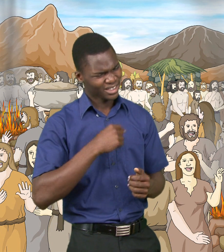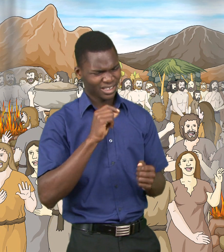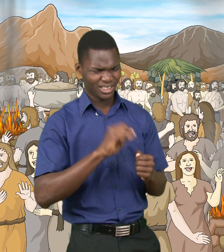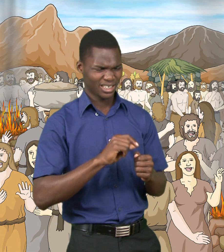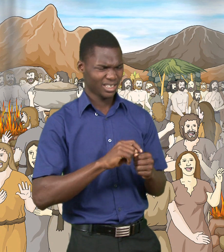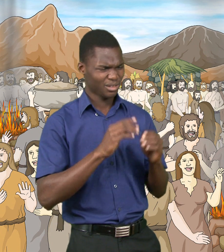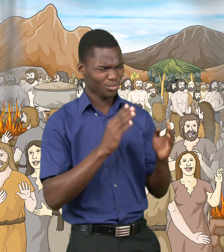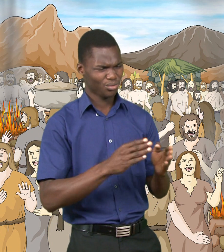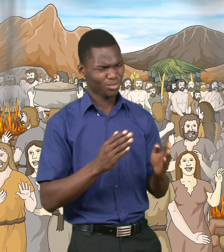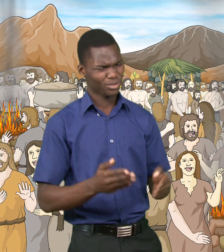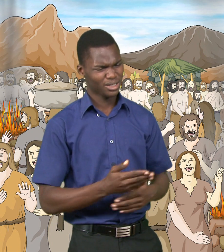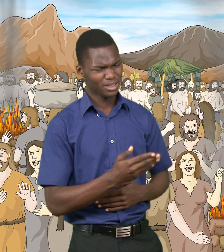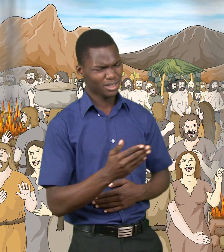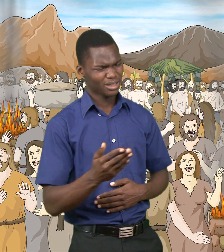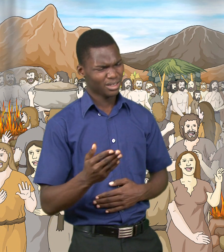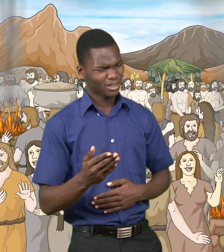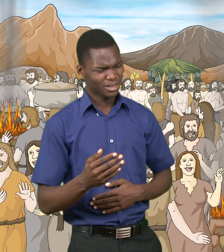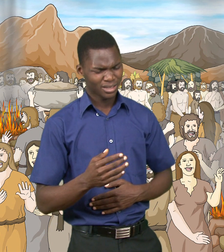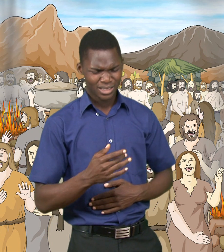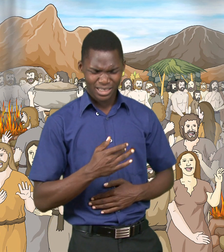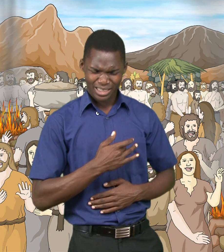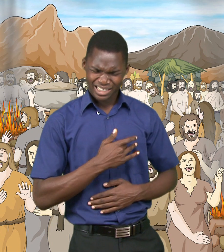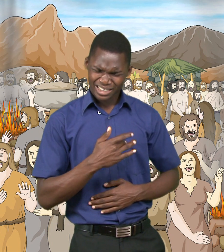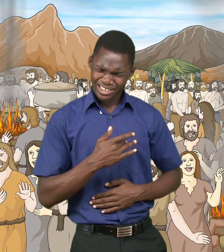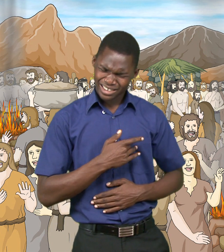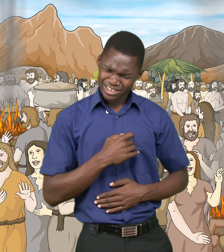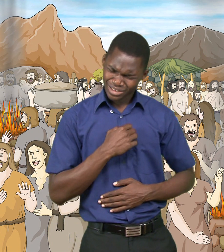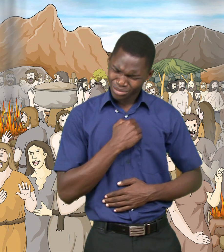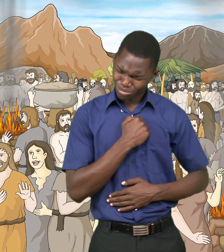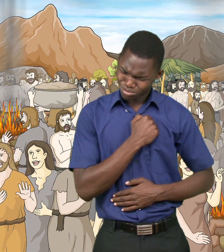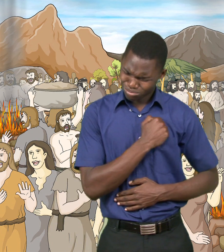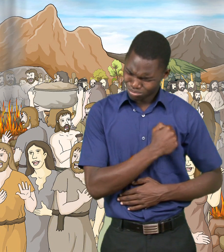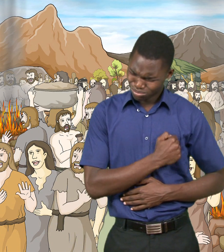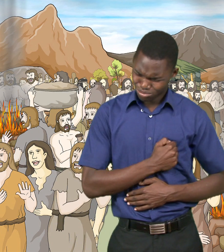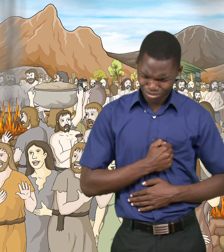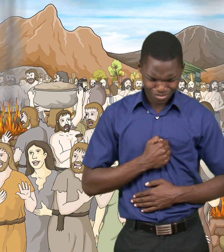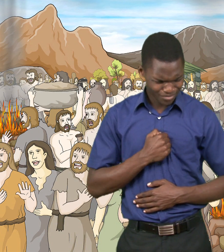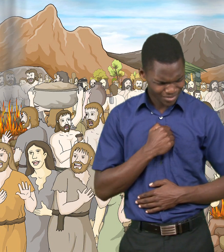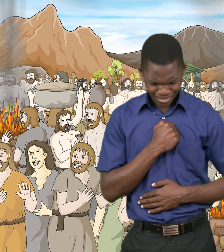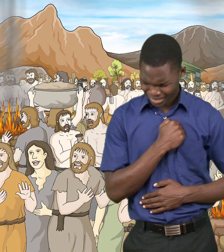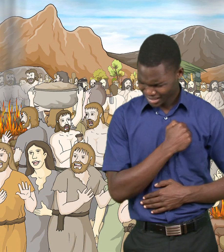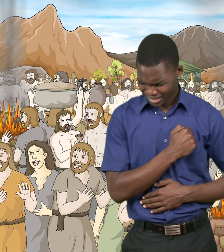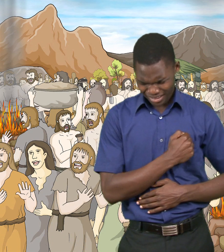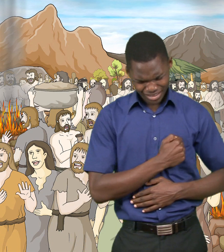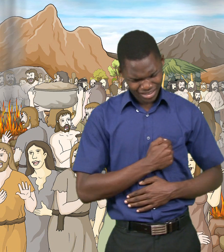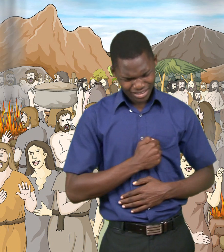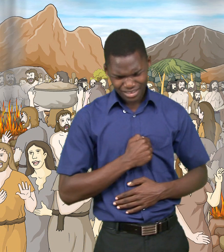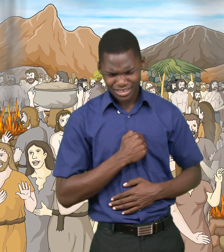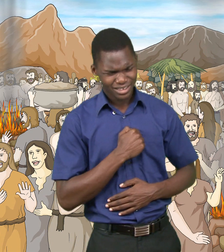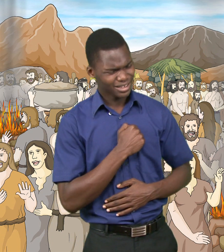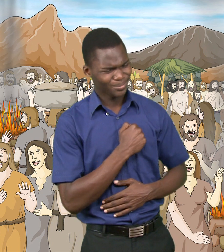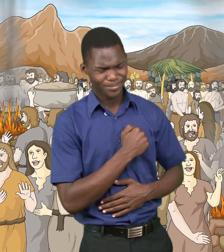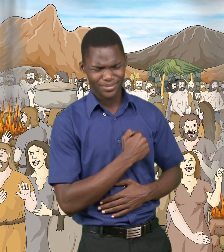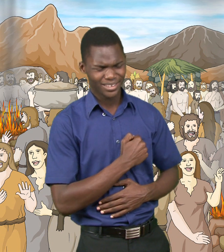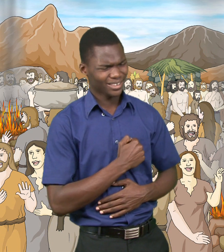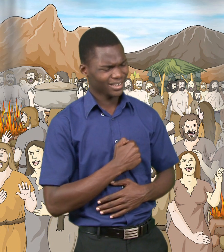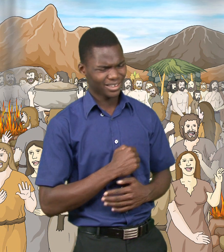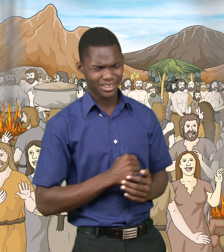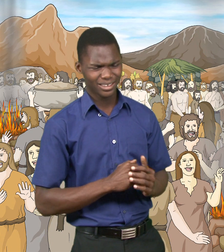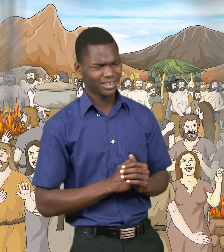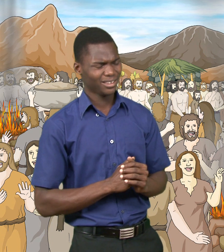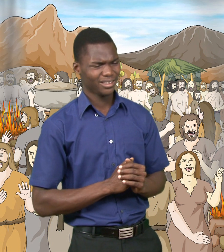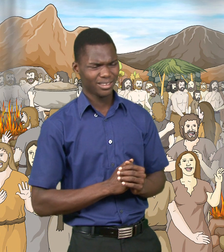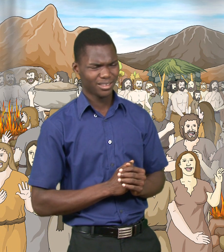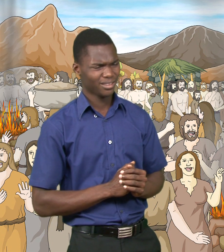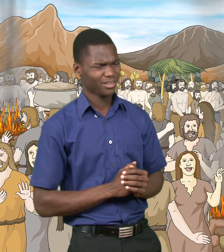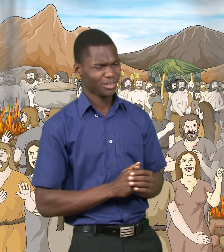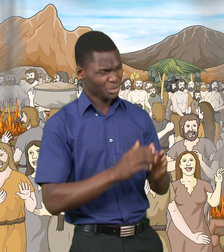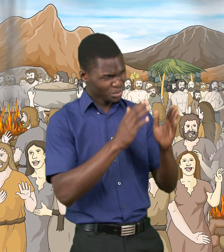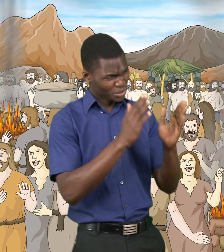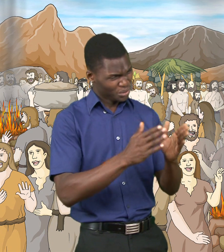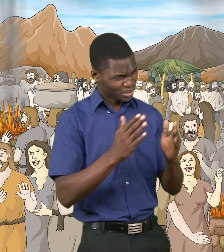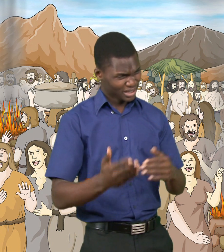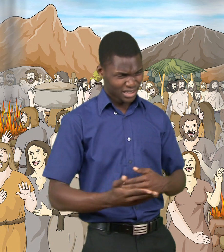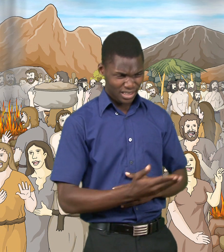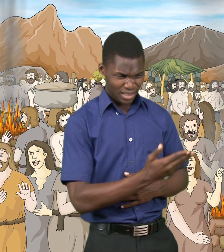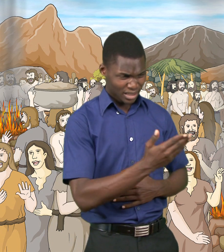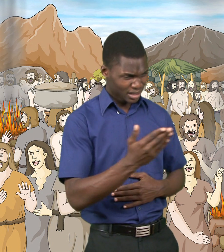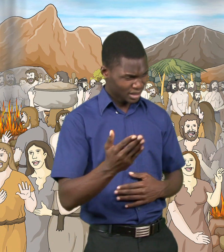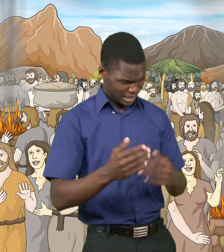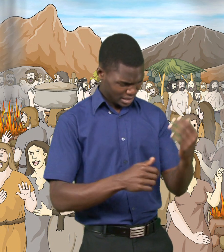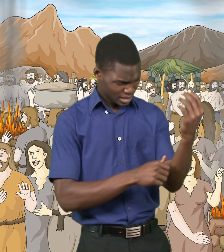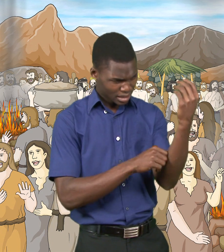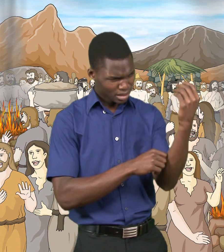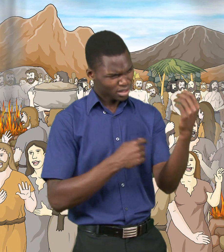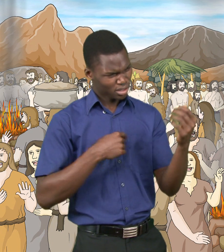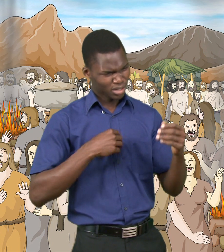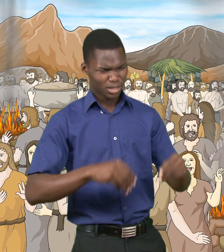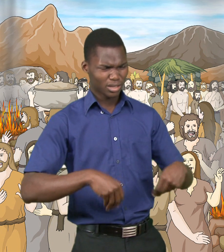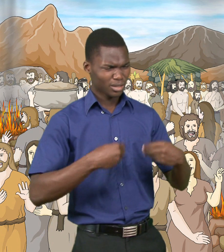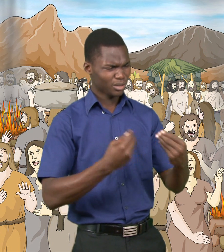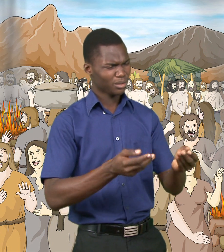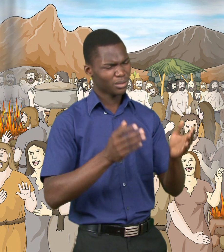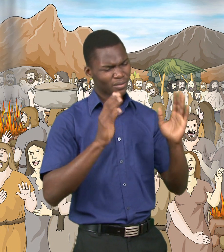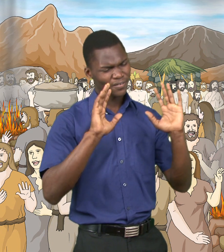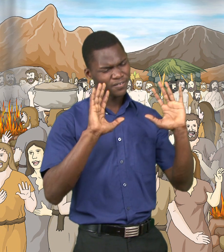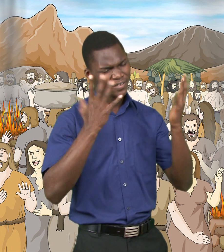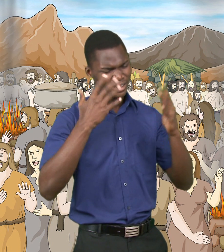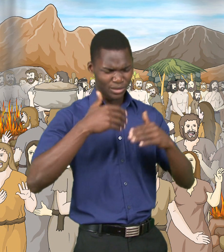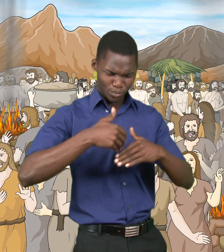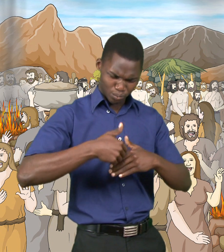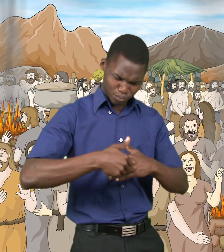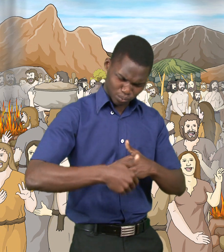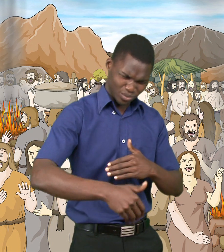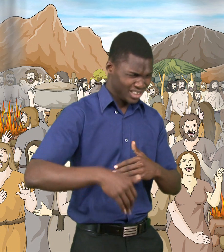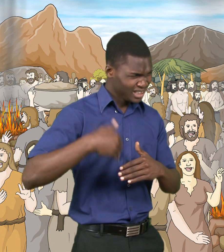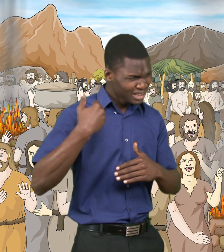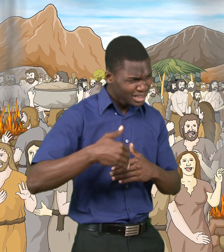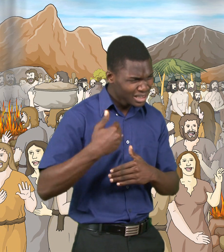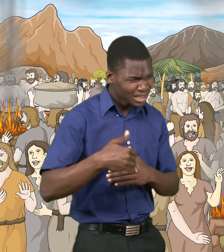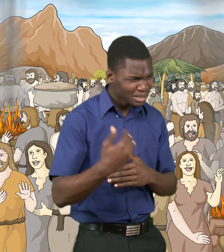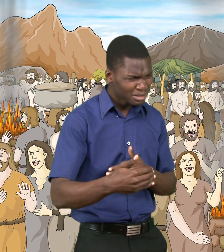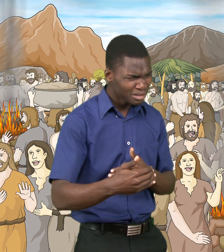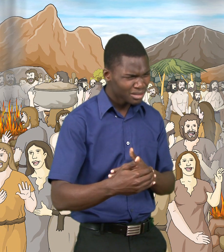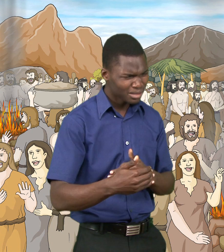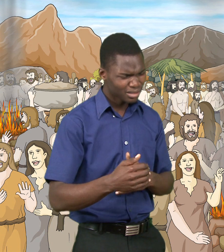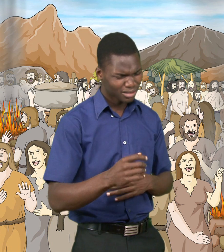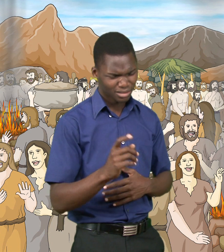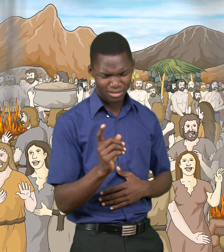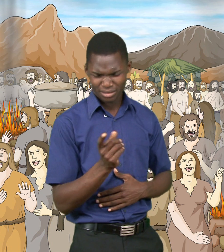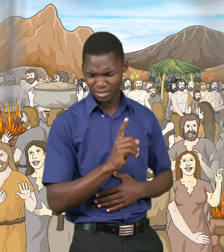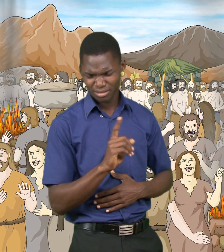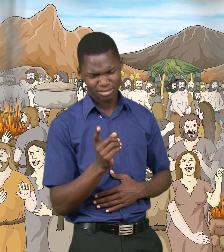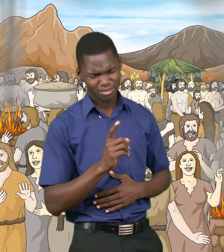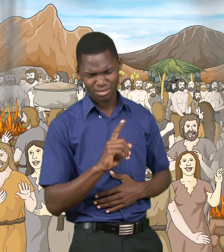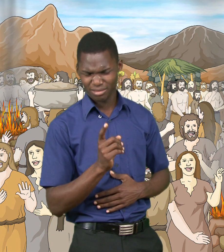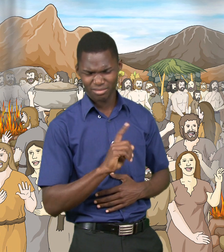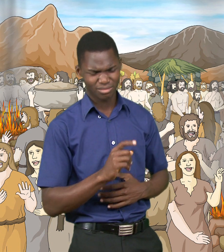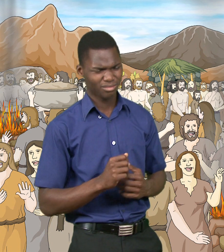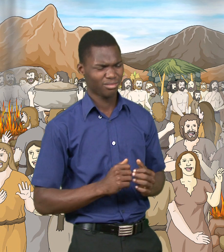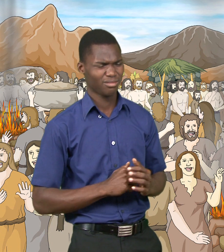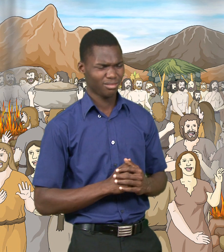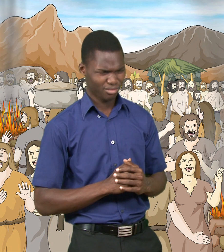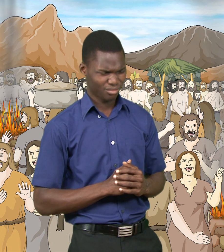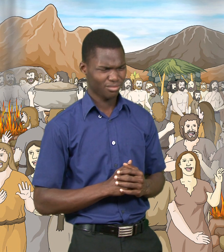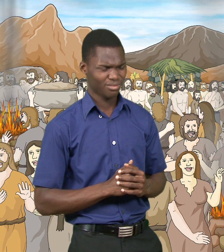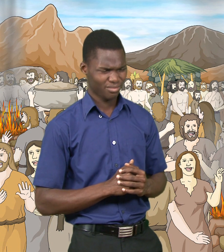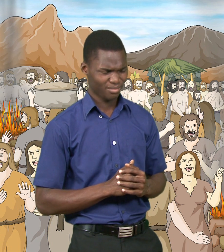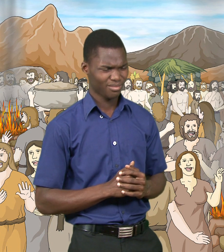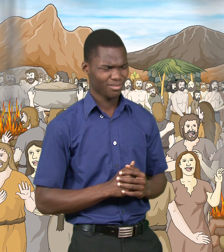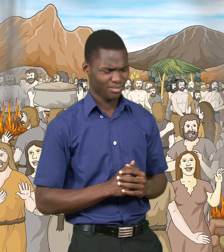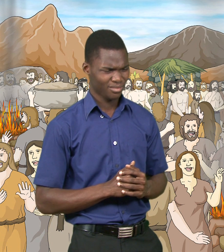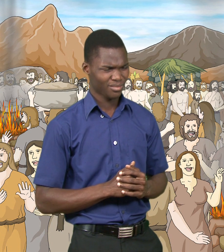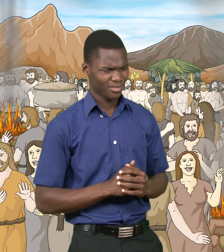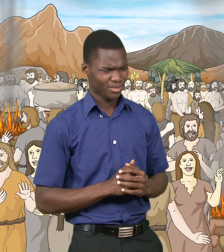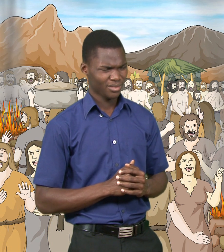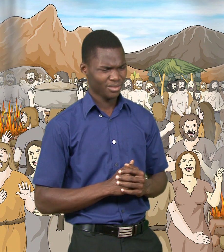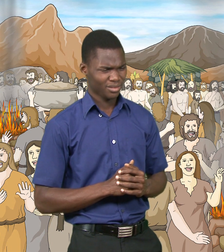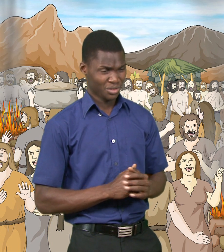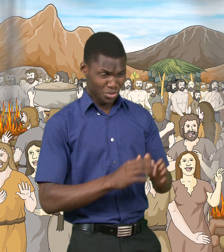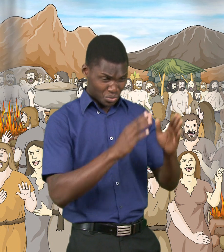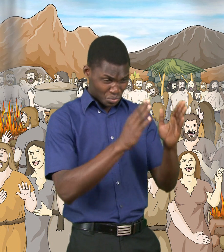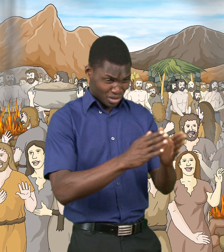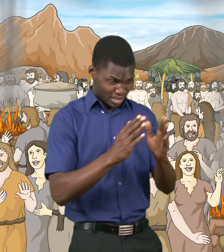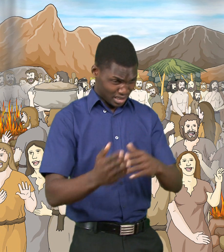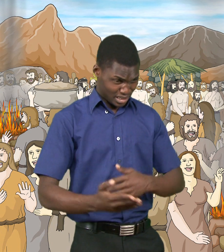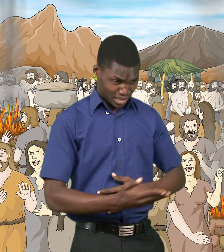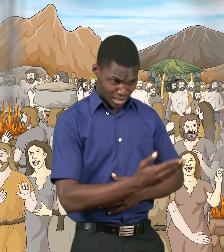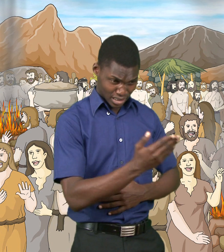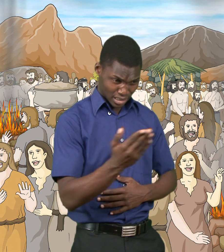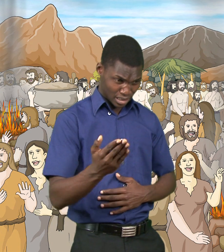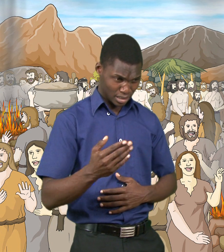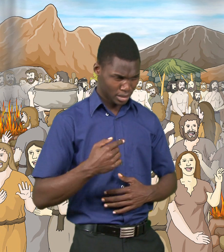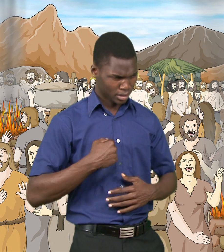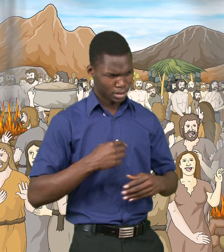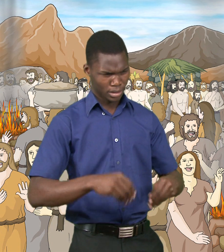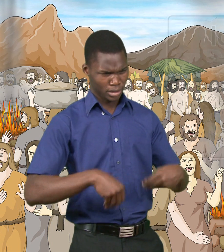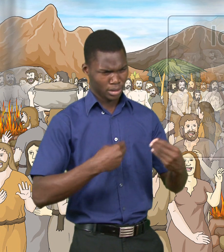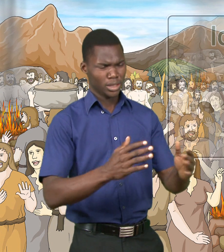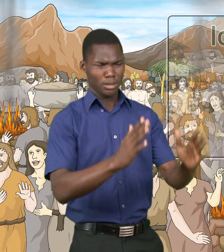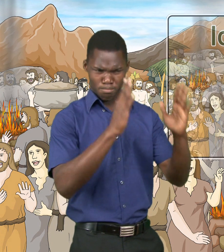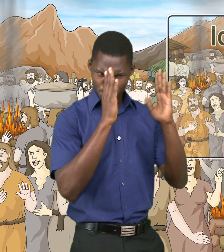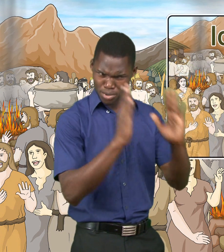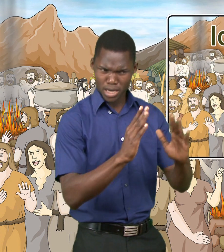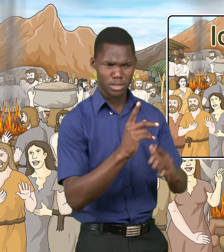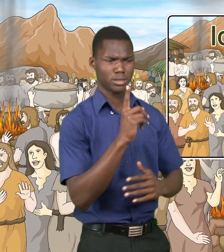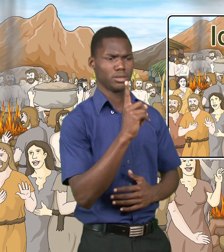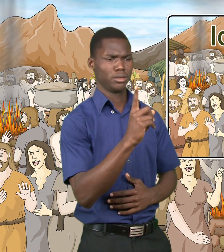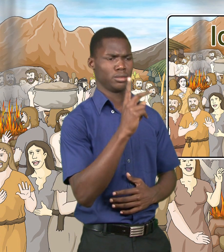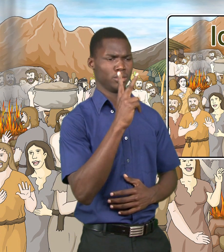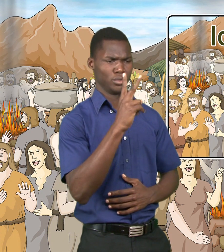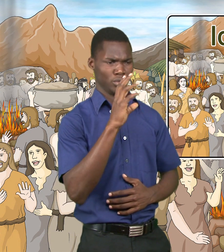So the LORD said, “My Spirit will not contend with man forever, for he is mortal;